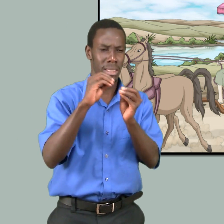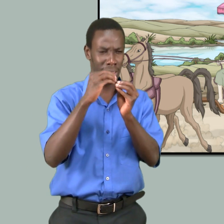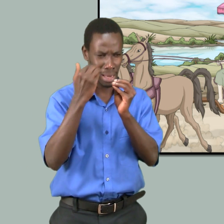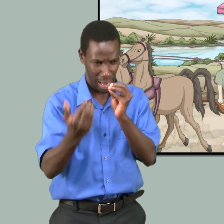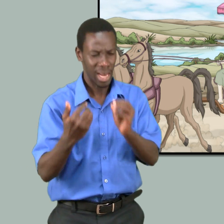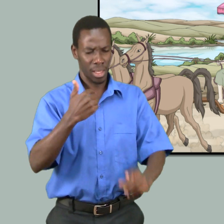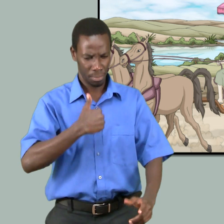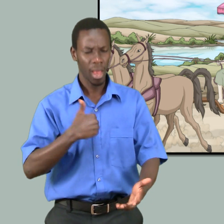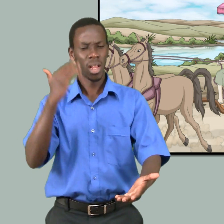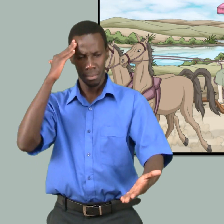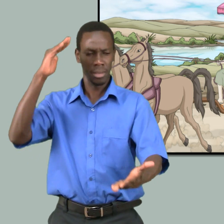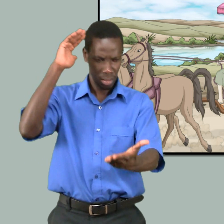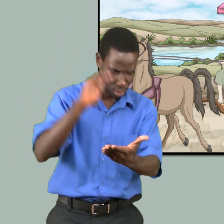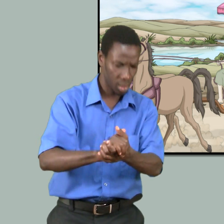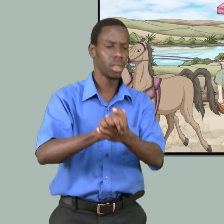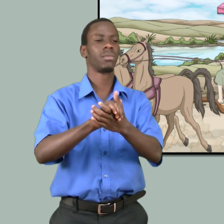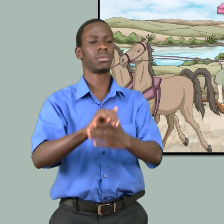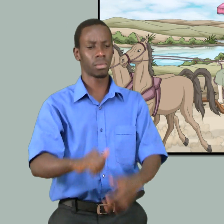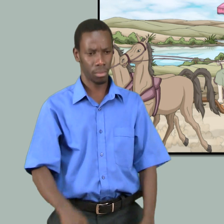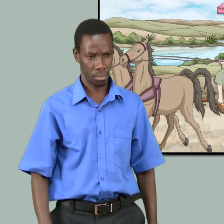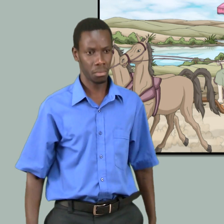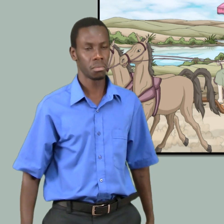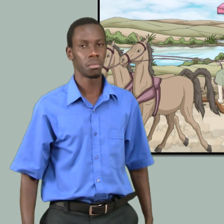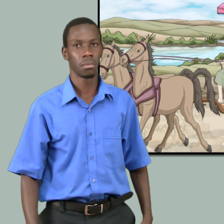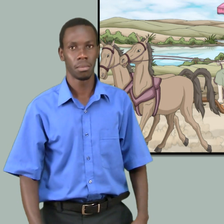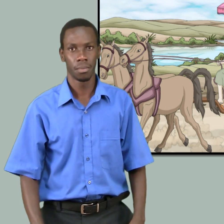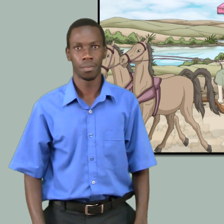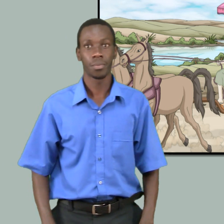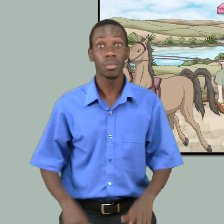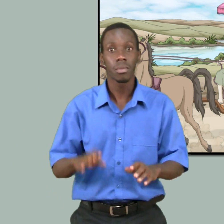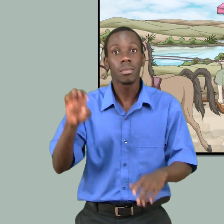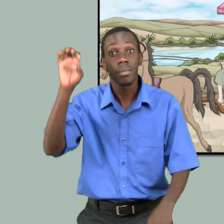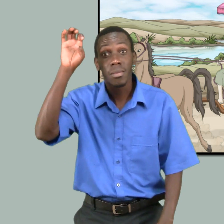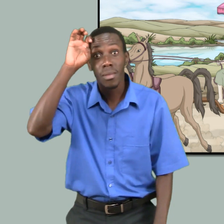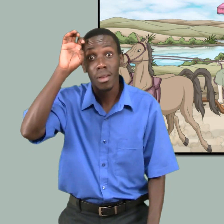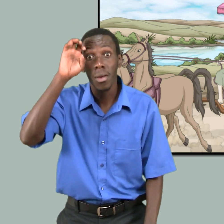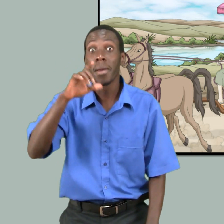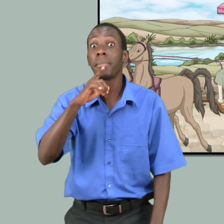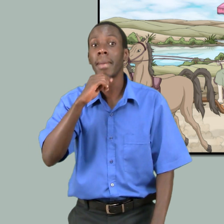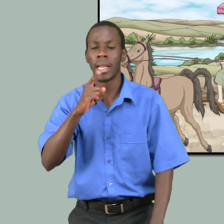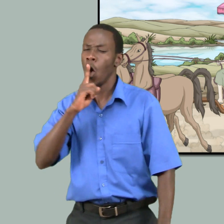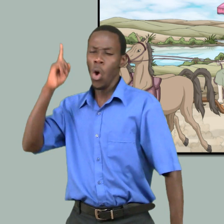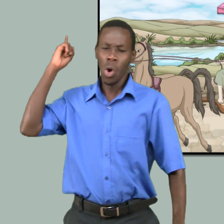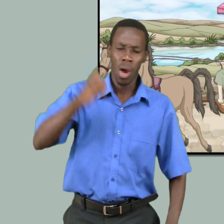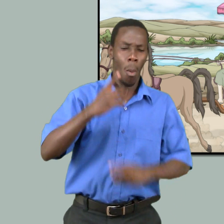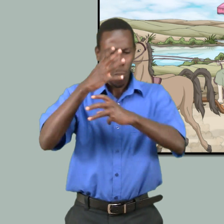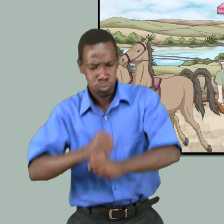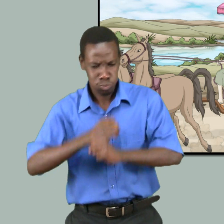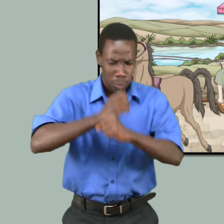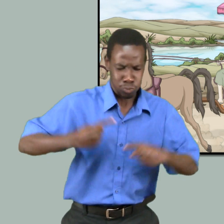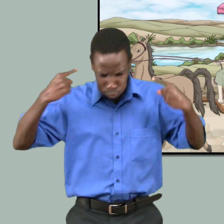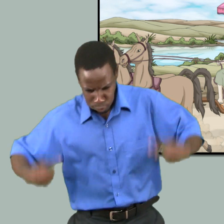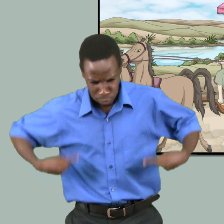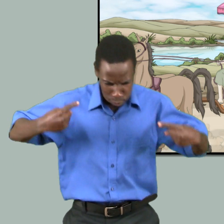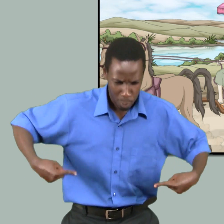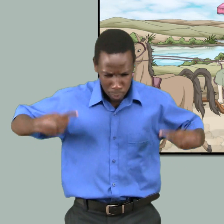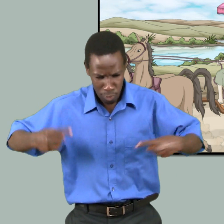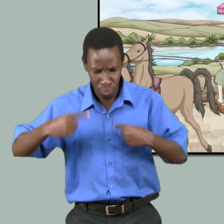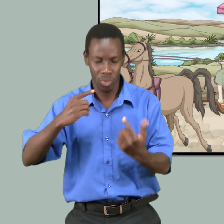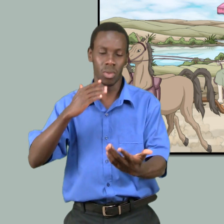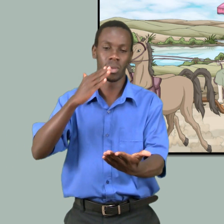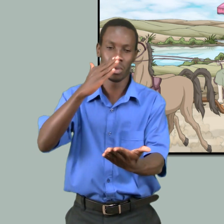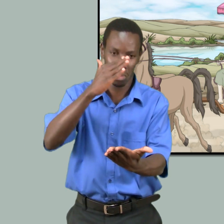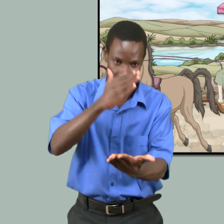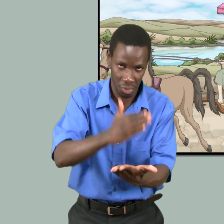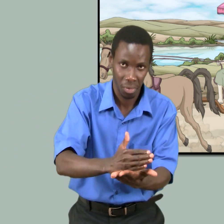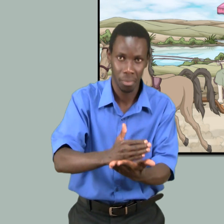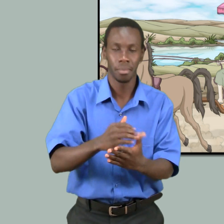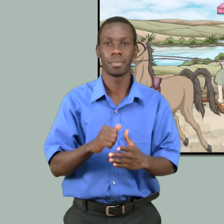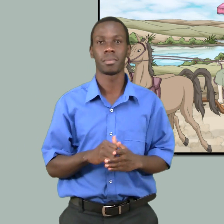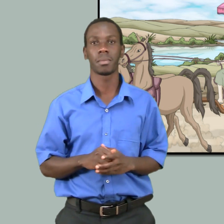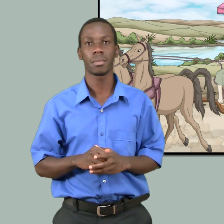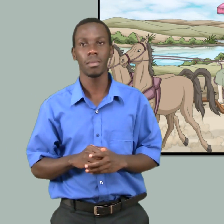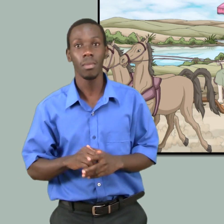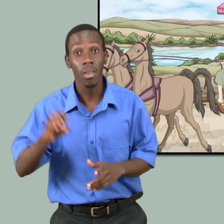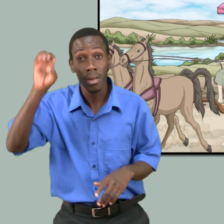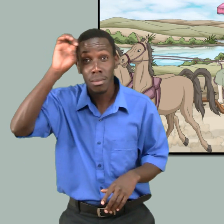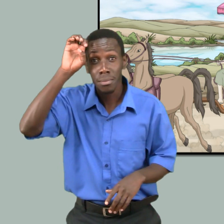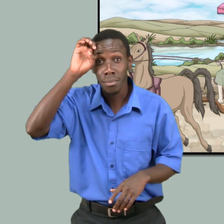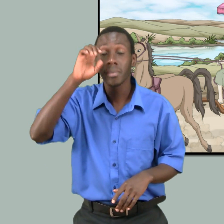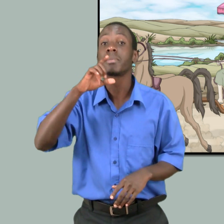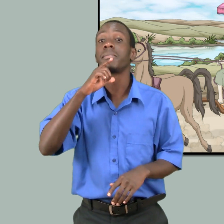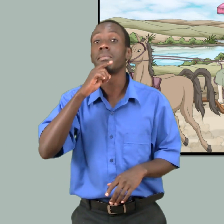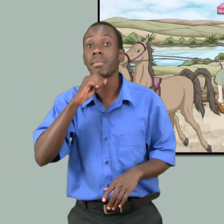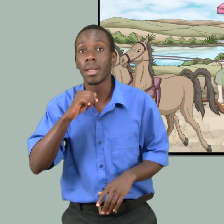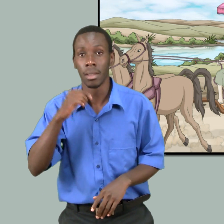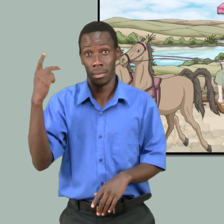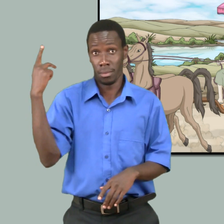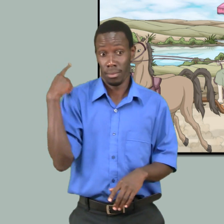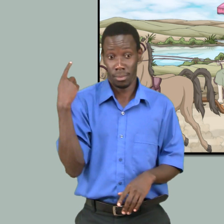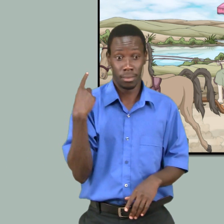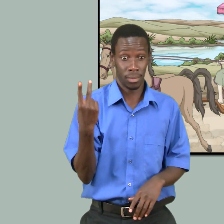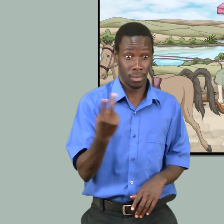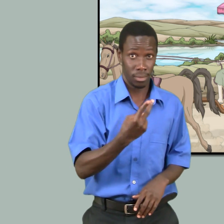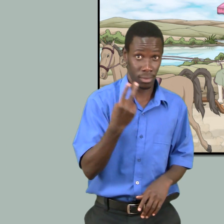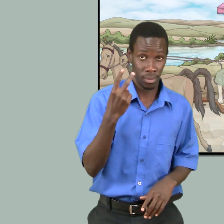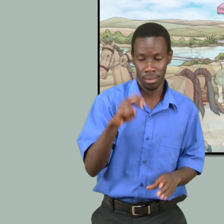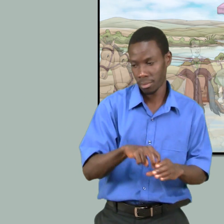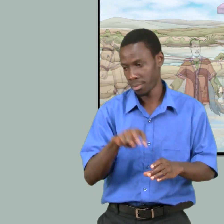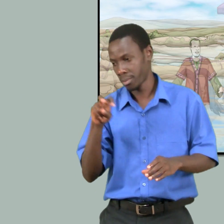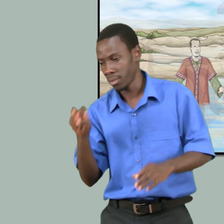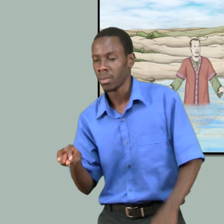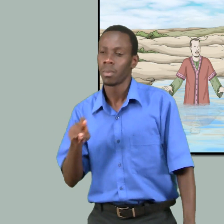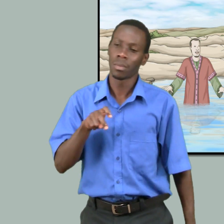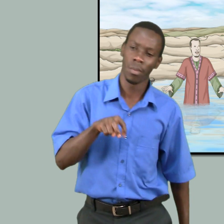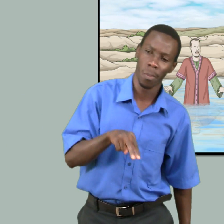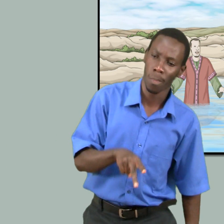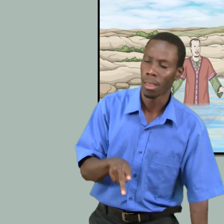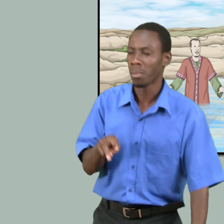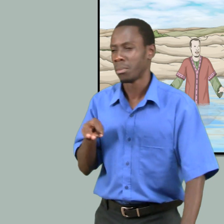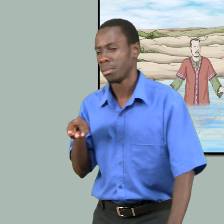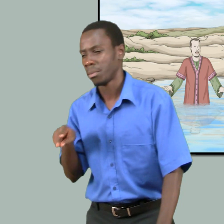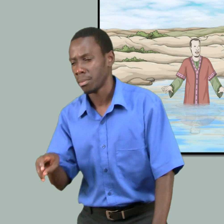And he gave orders to stop the chariot.